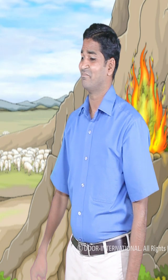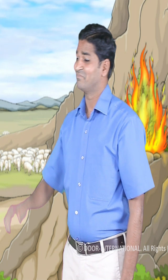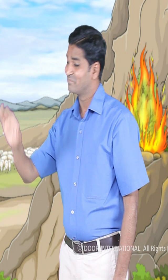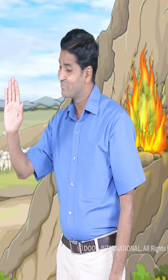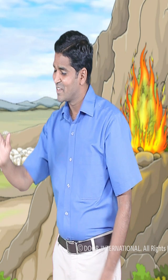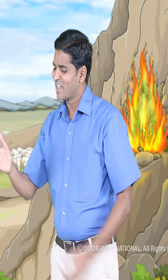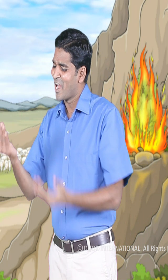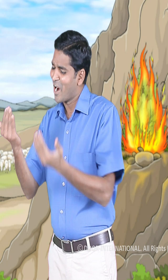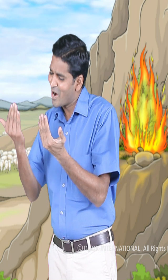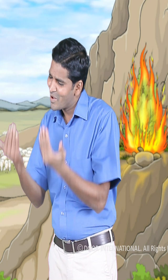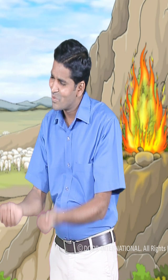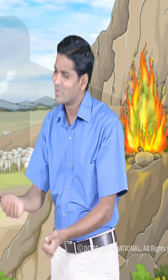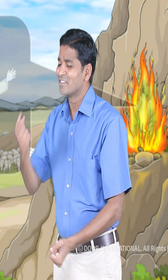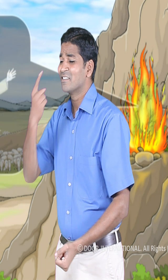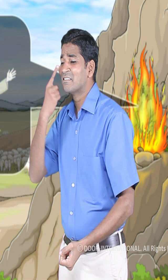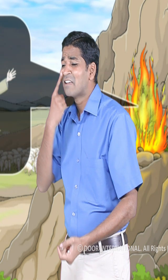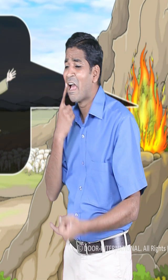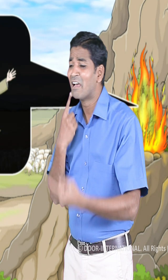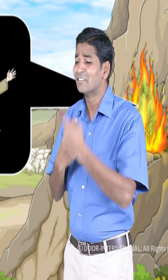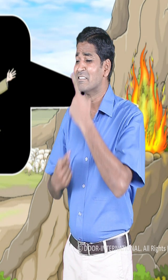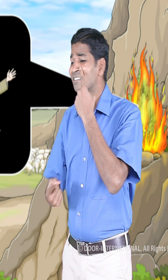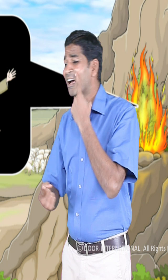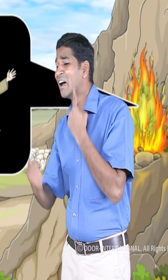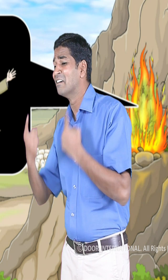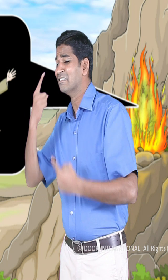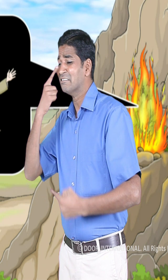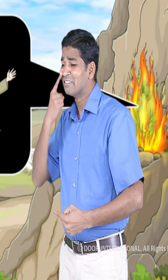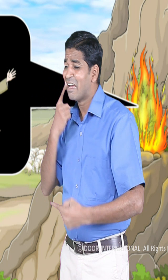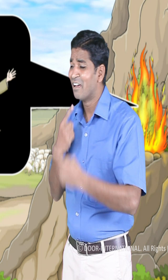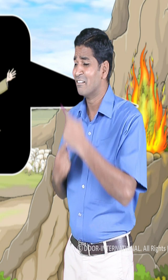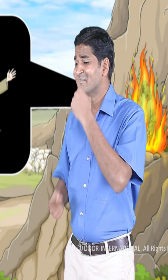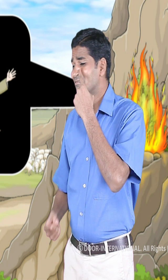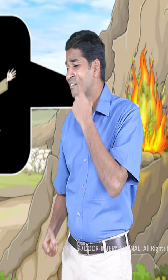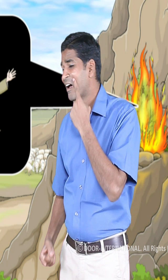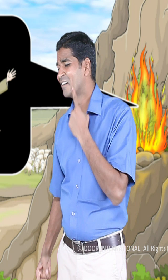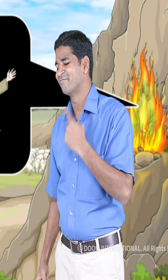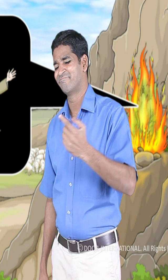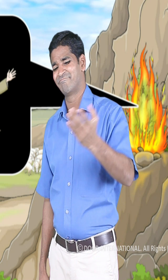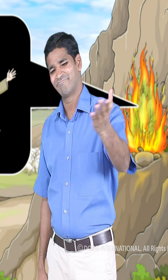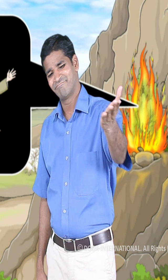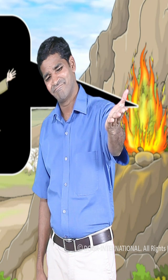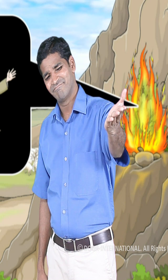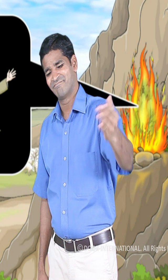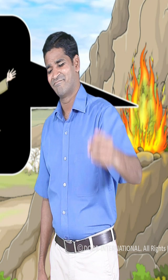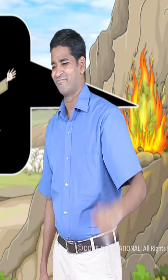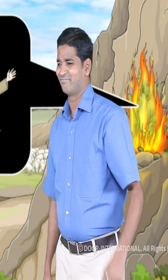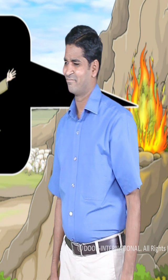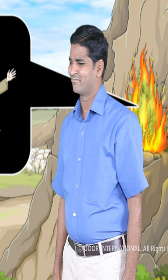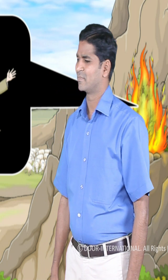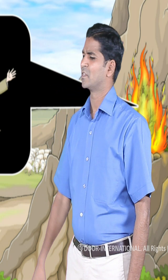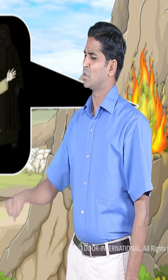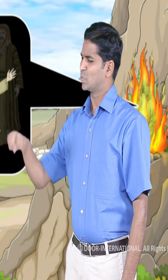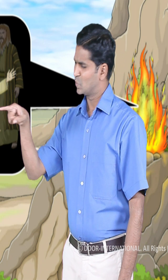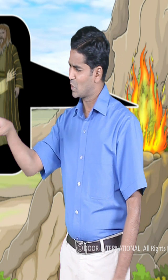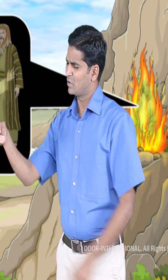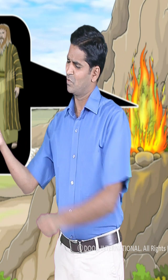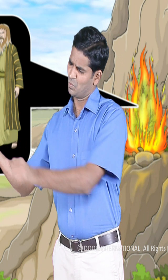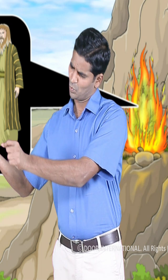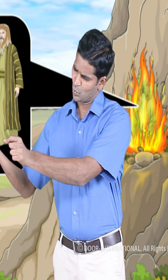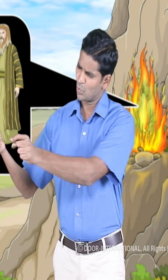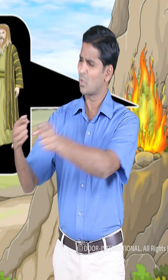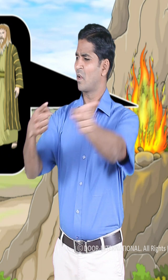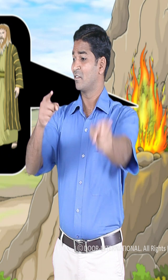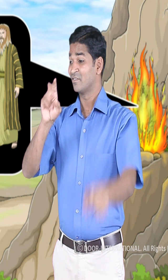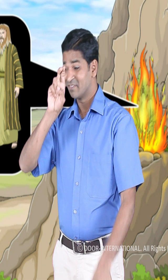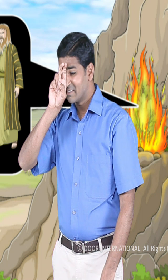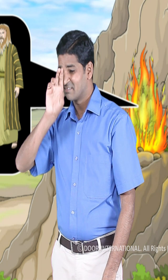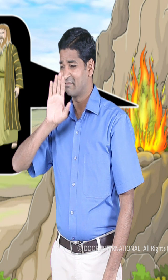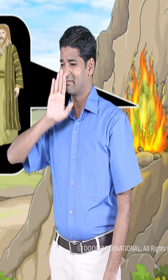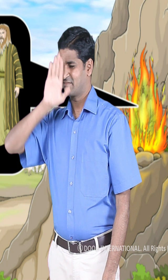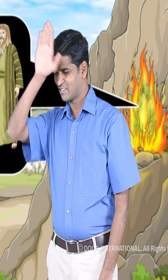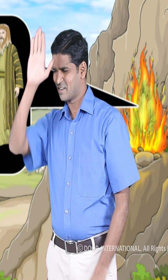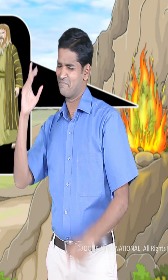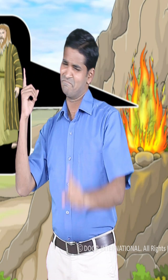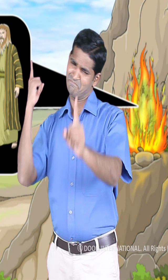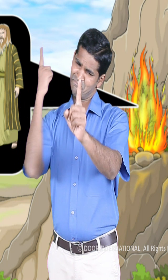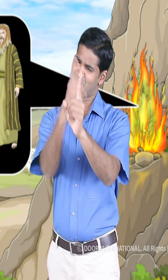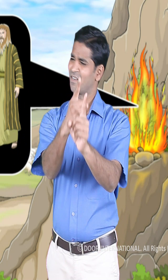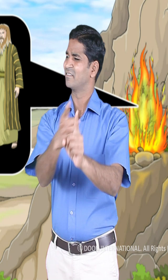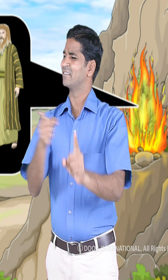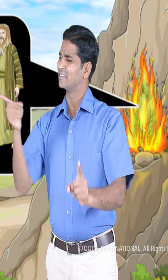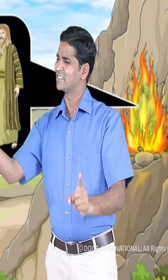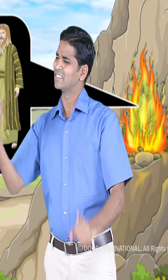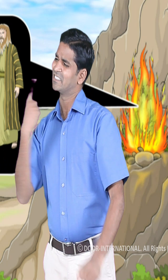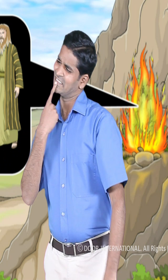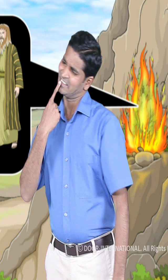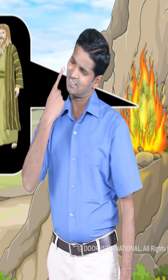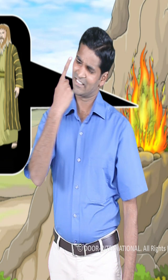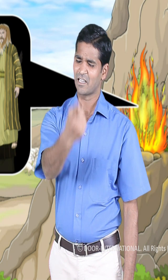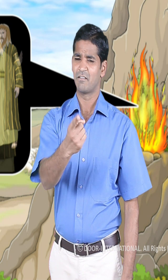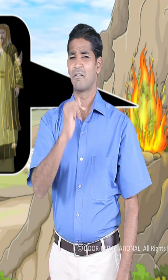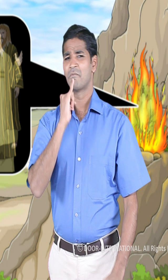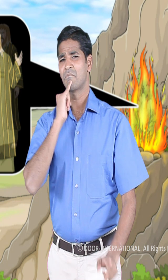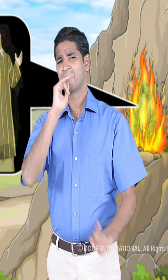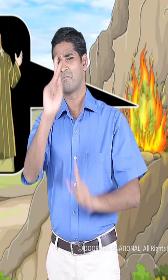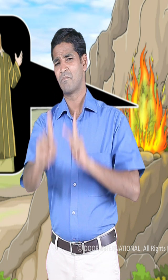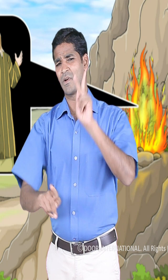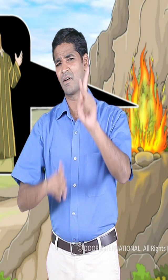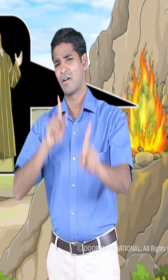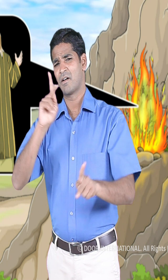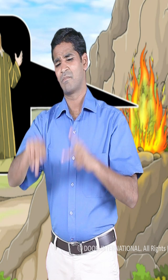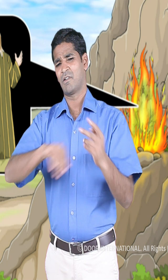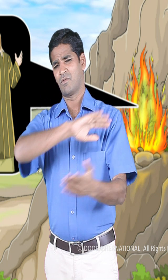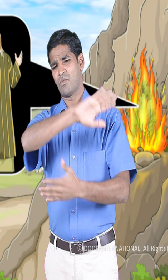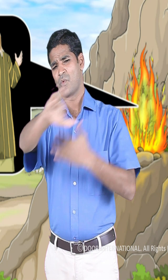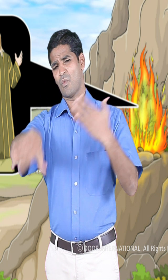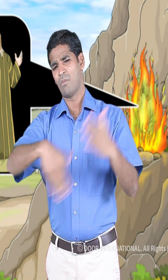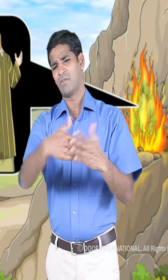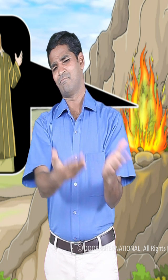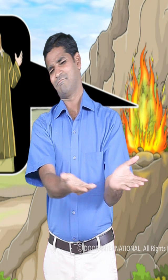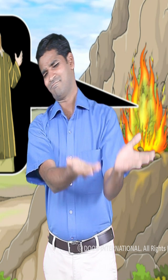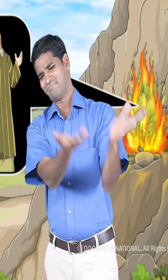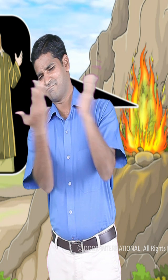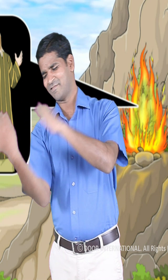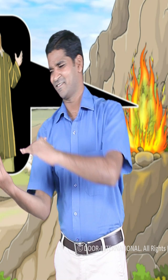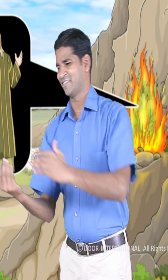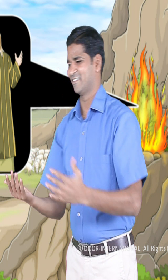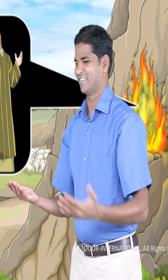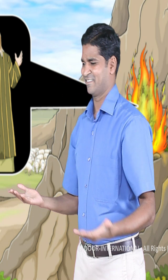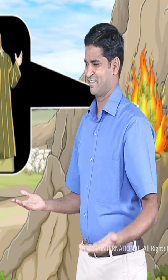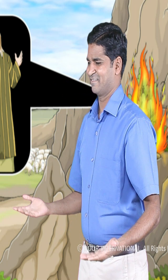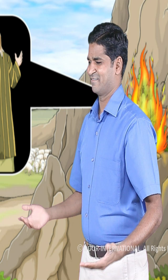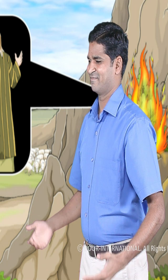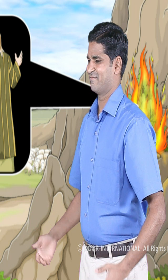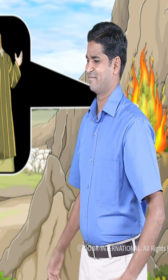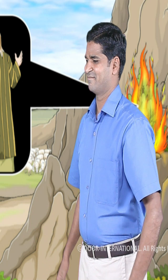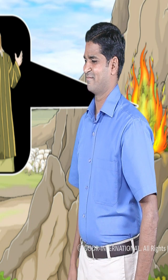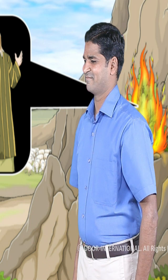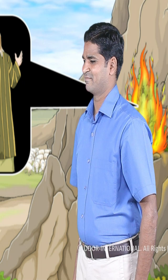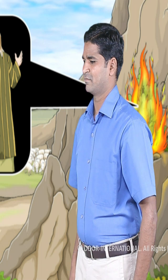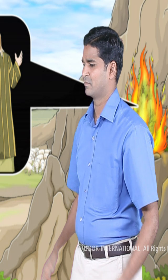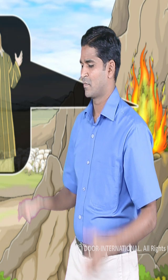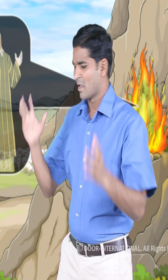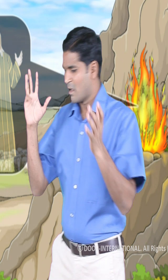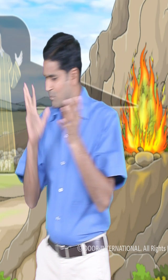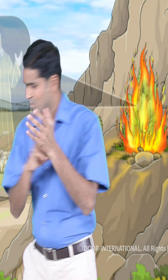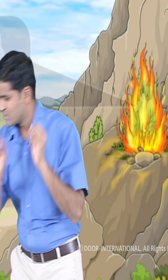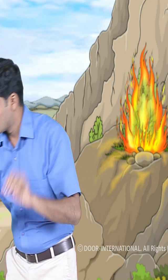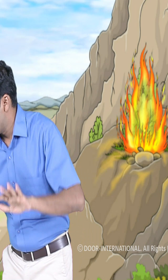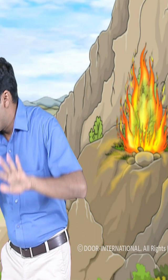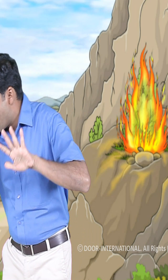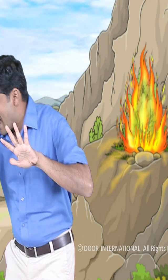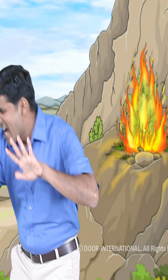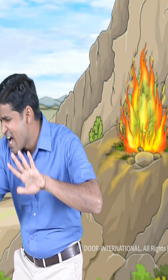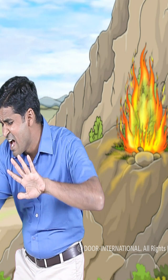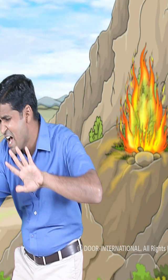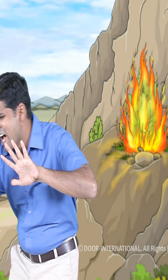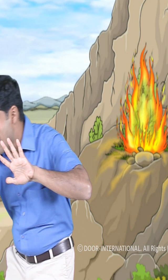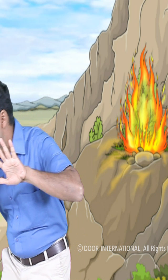And now the cry of the Israelites has reached Me, and I have seen how severely the Egyptians are oppressing them. Therefore, go!